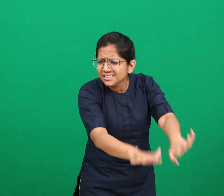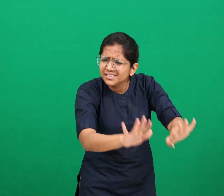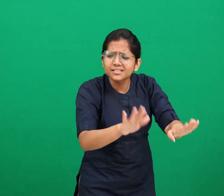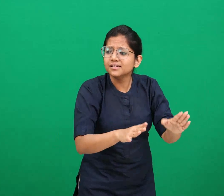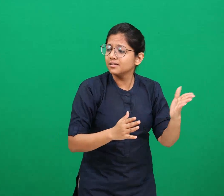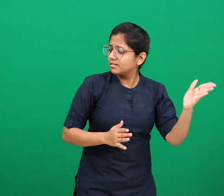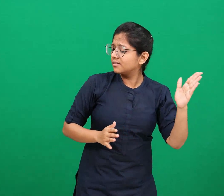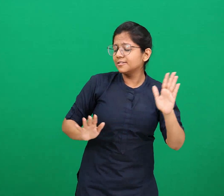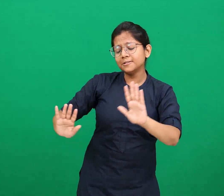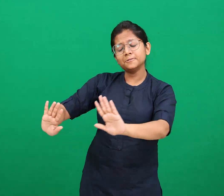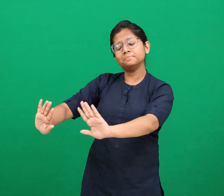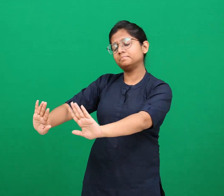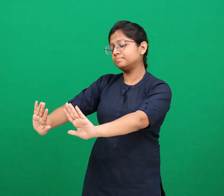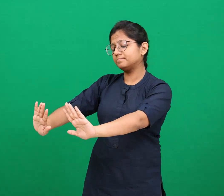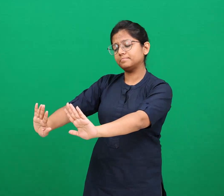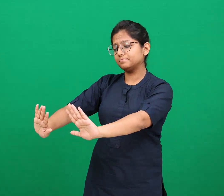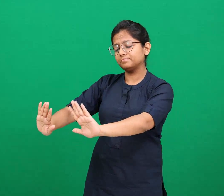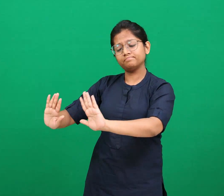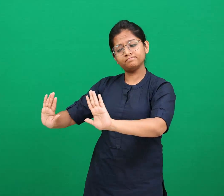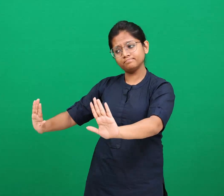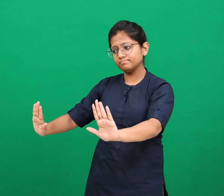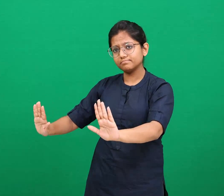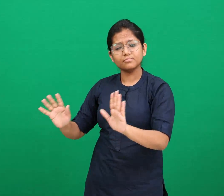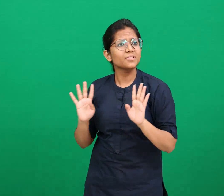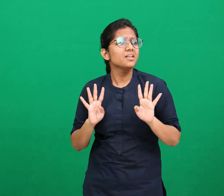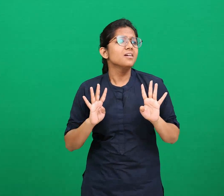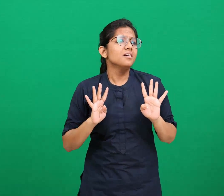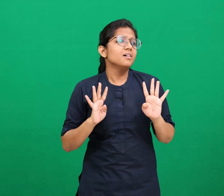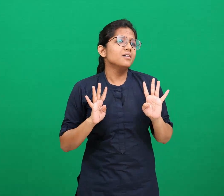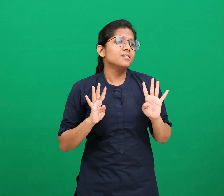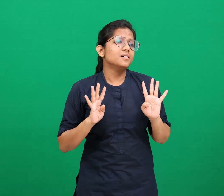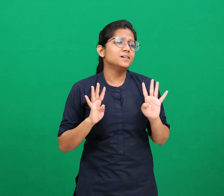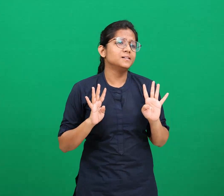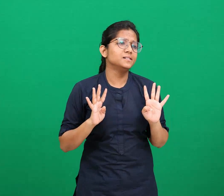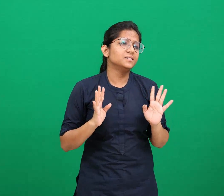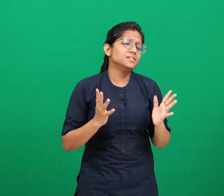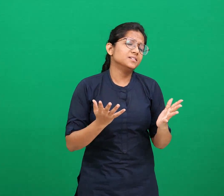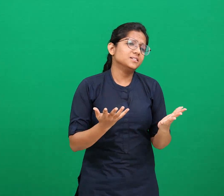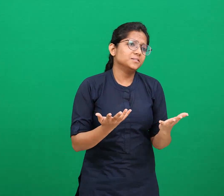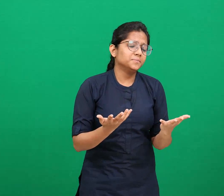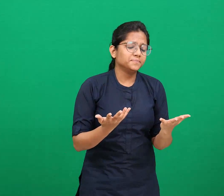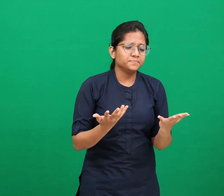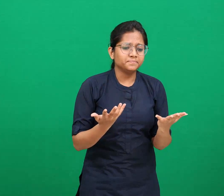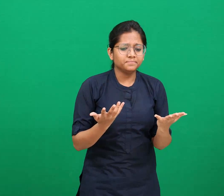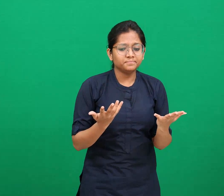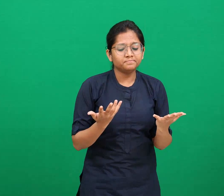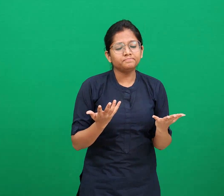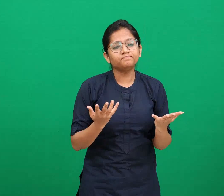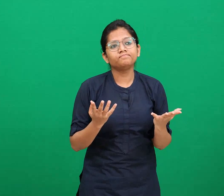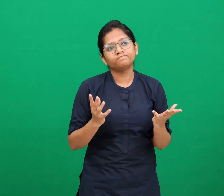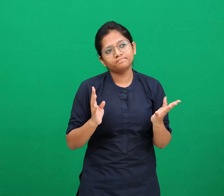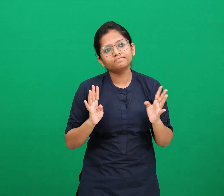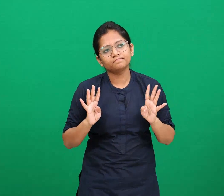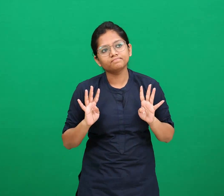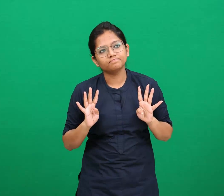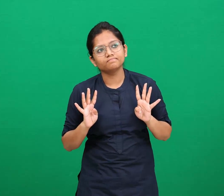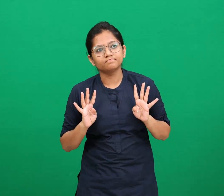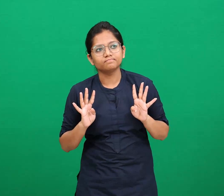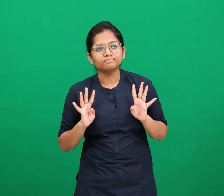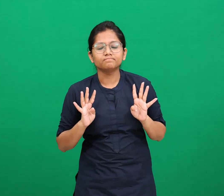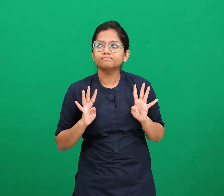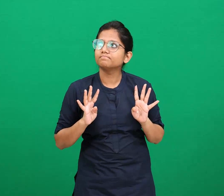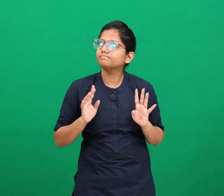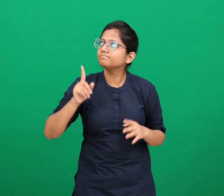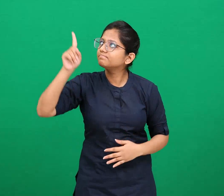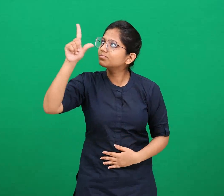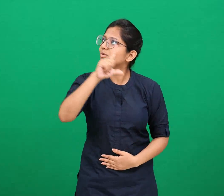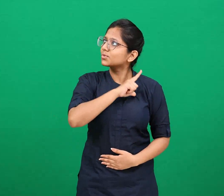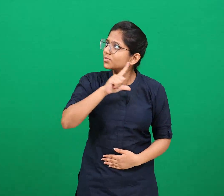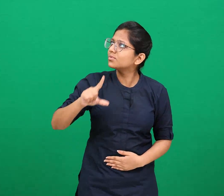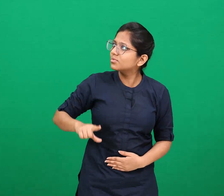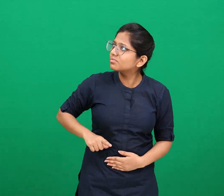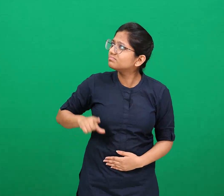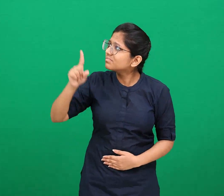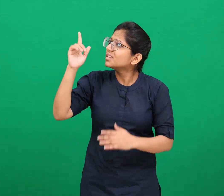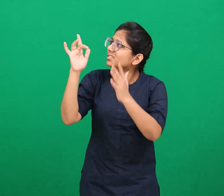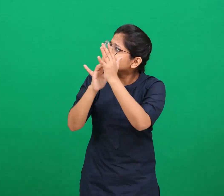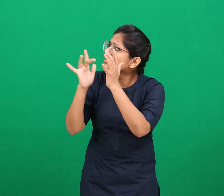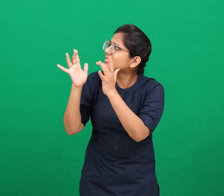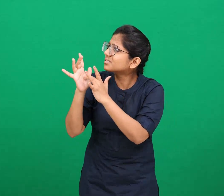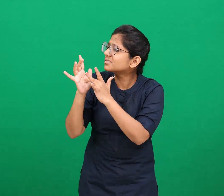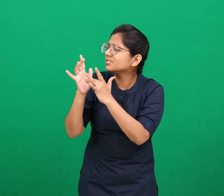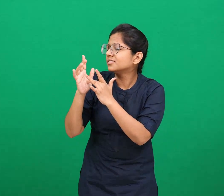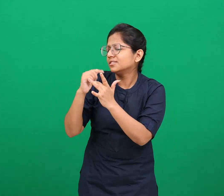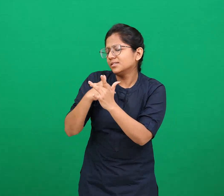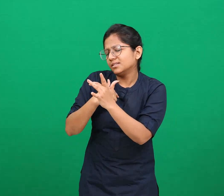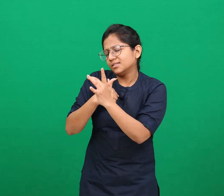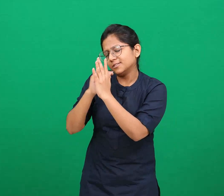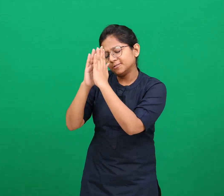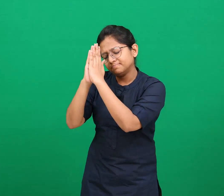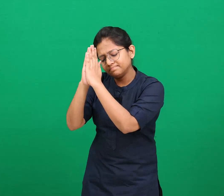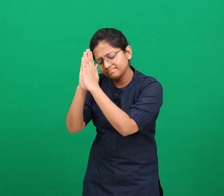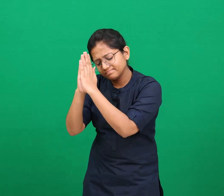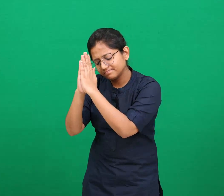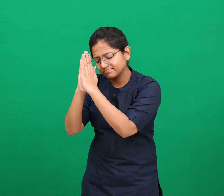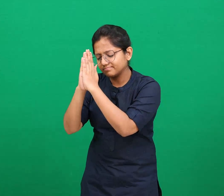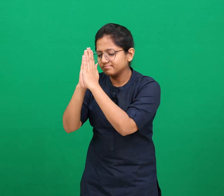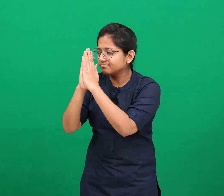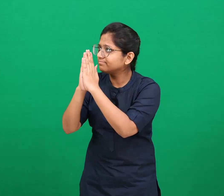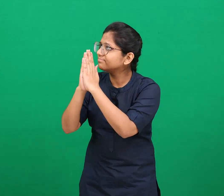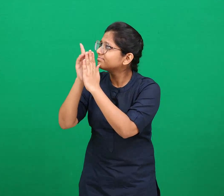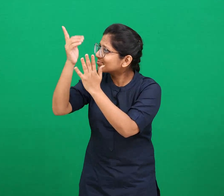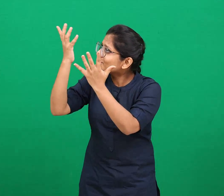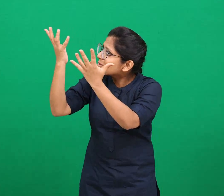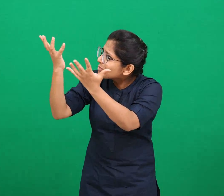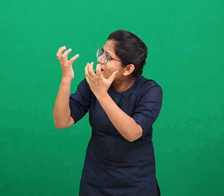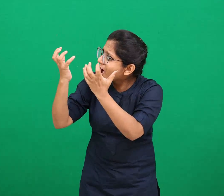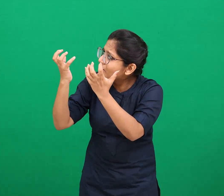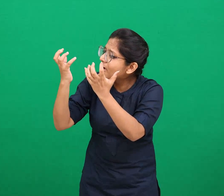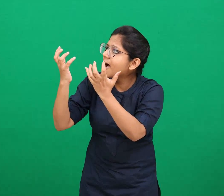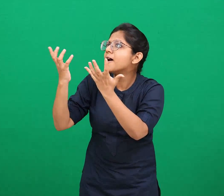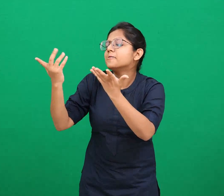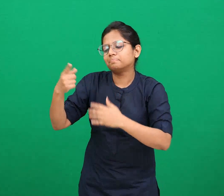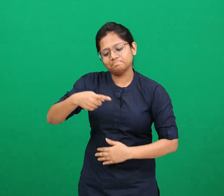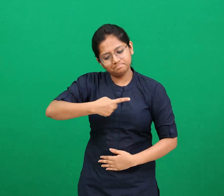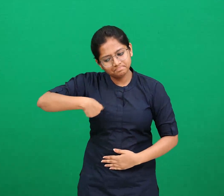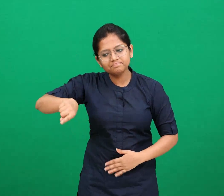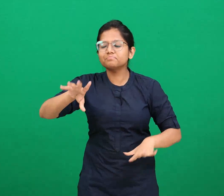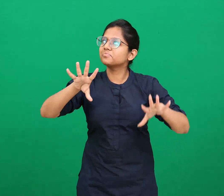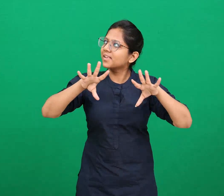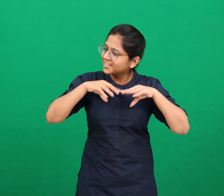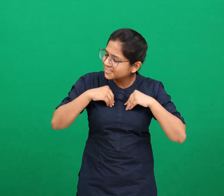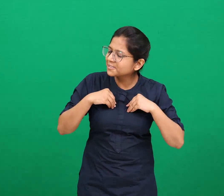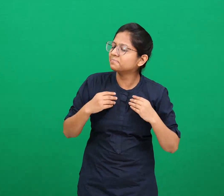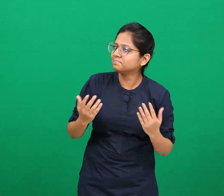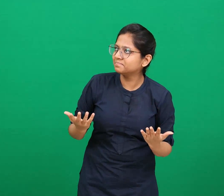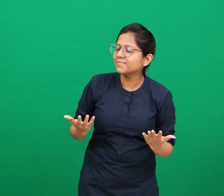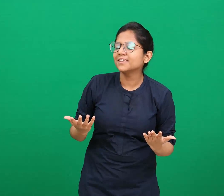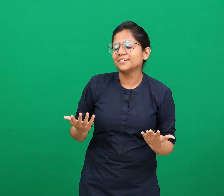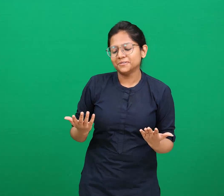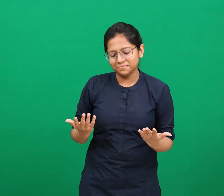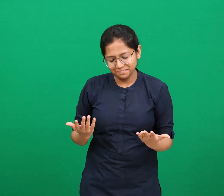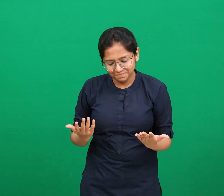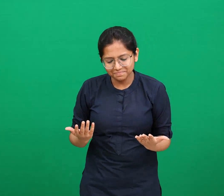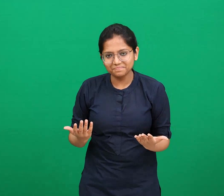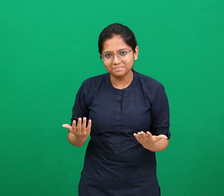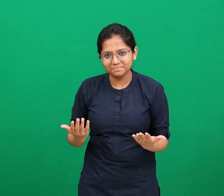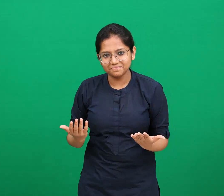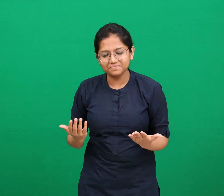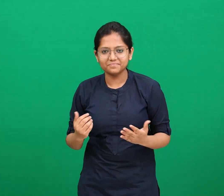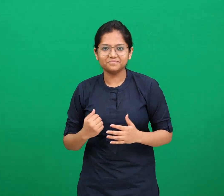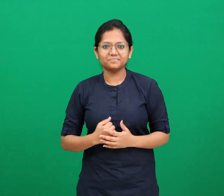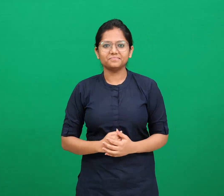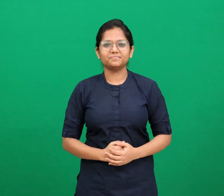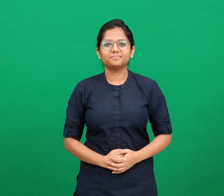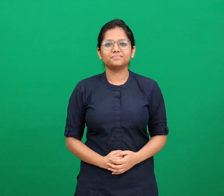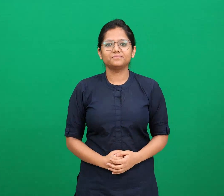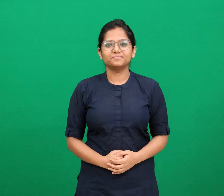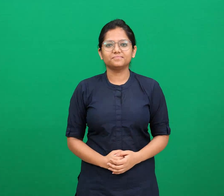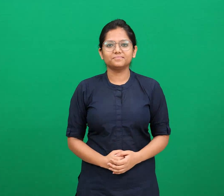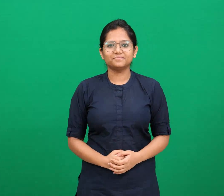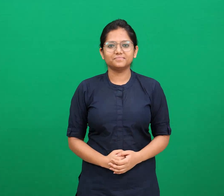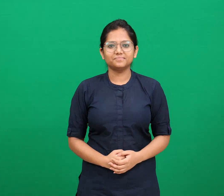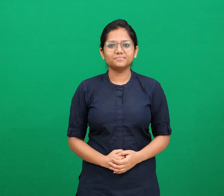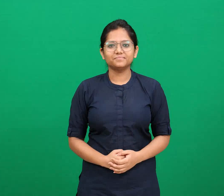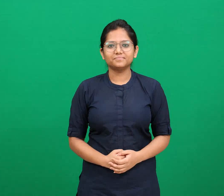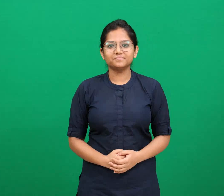When he would not be dissuaded, we fell silent and said, "The Lord ' s will be done."